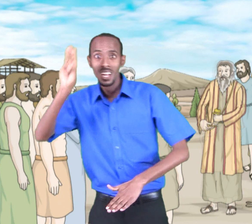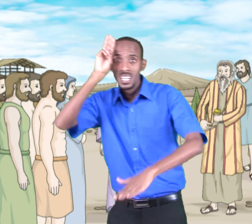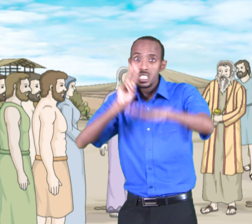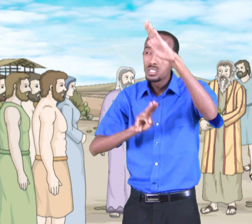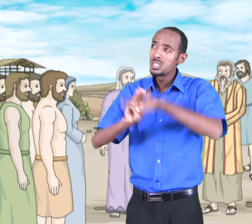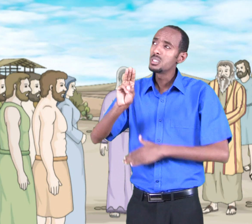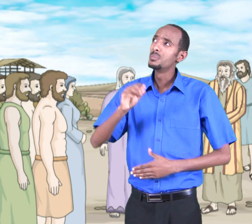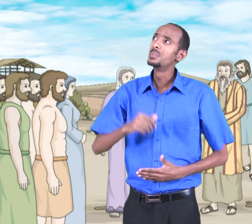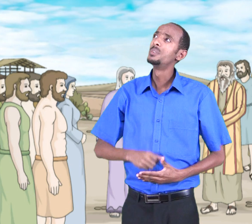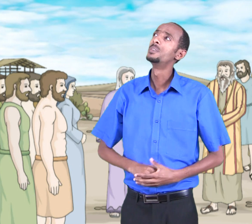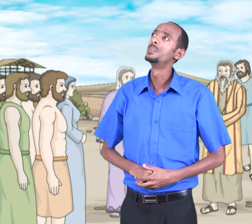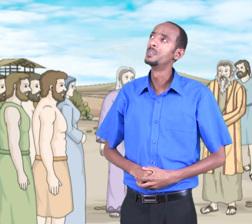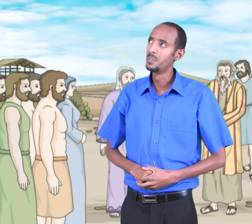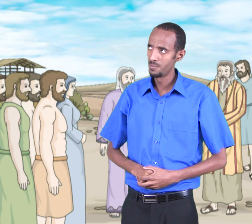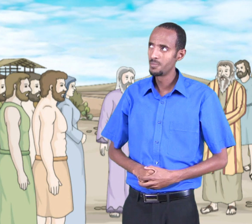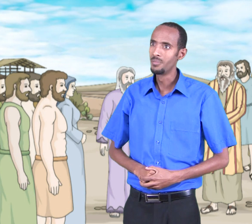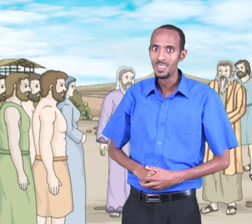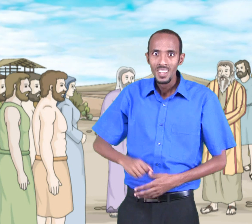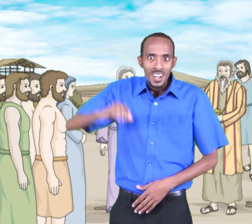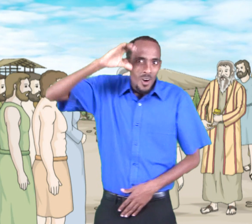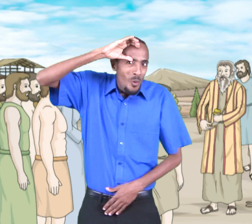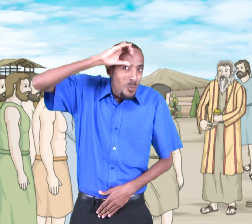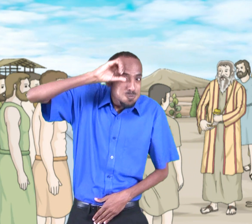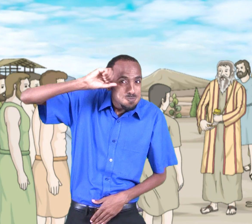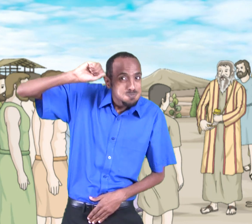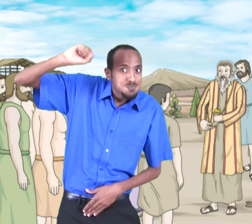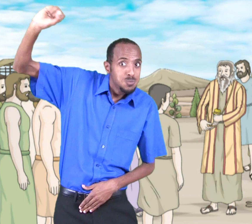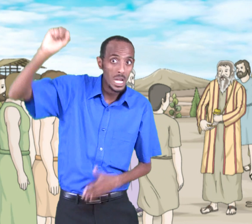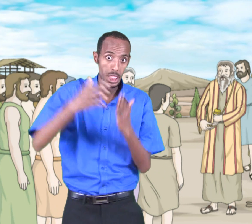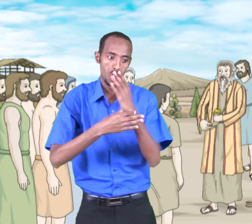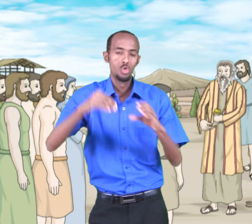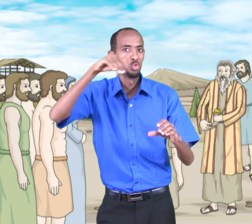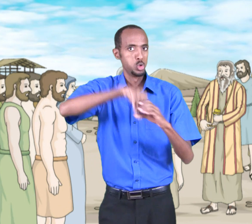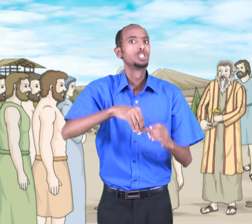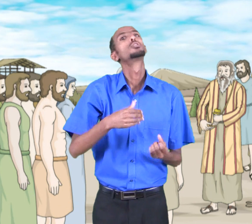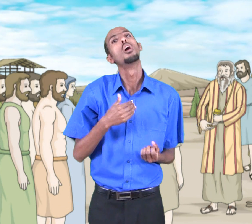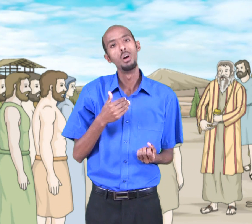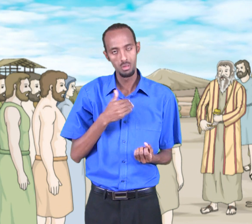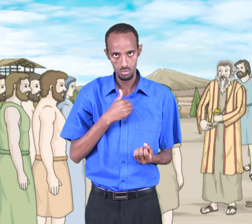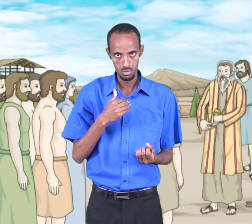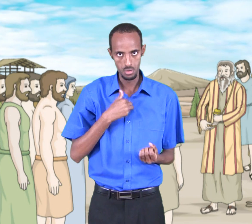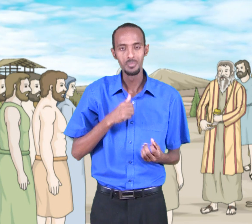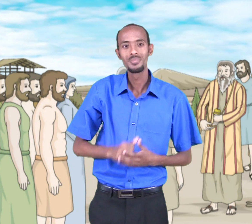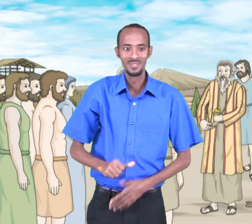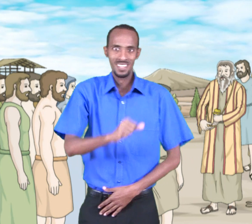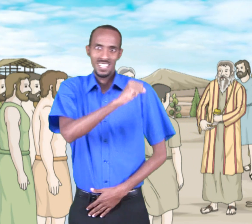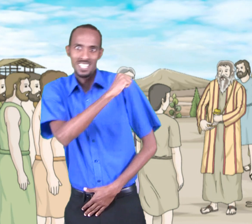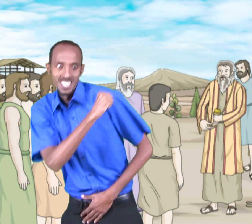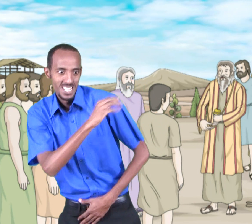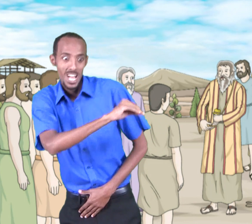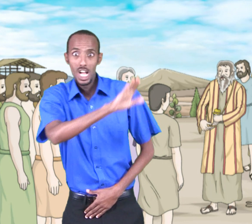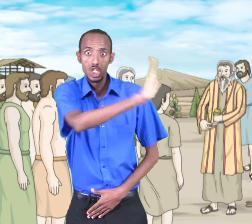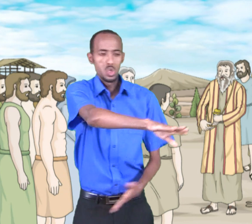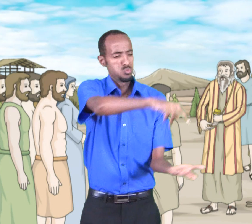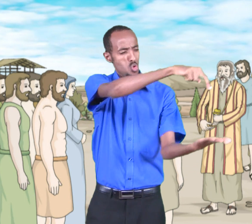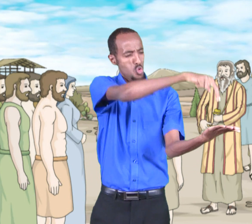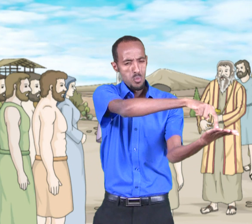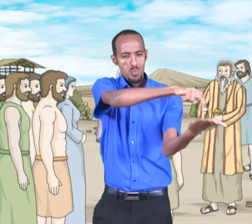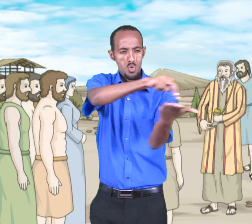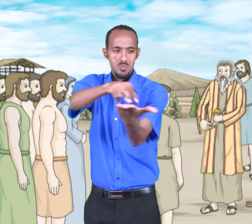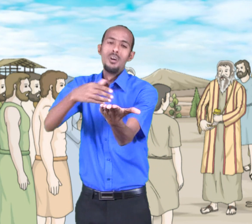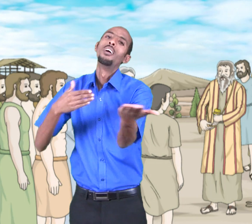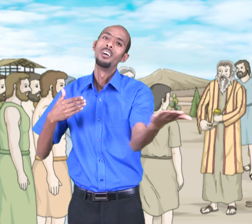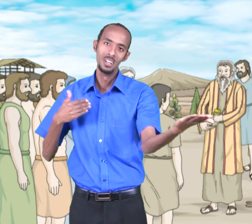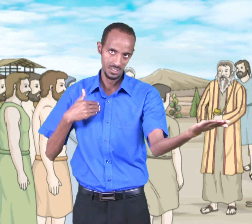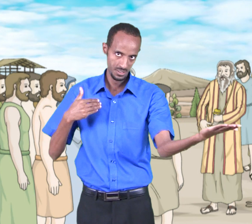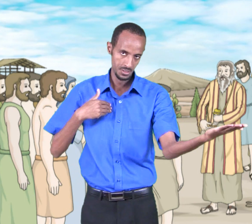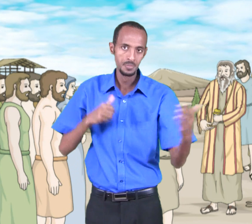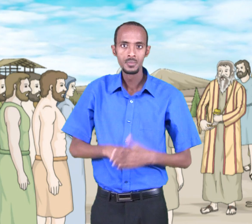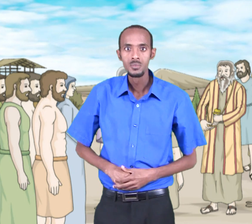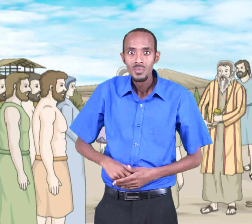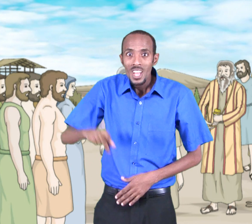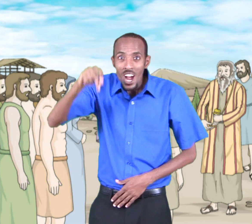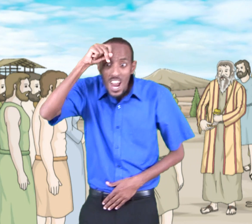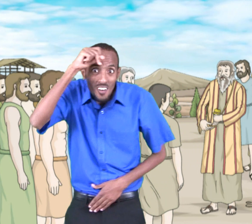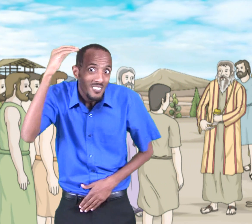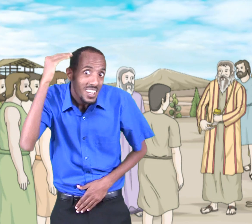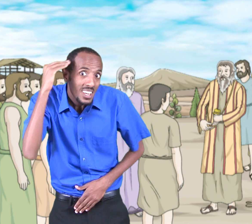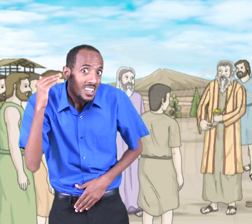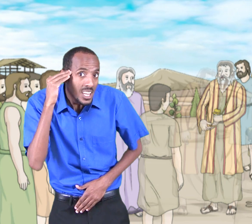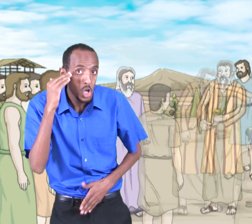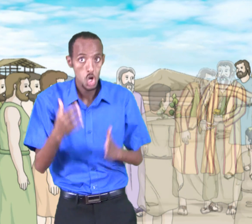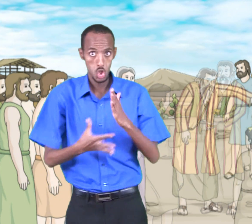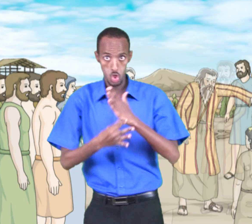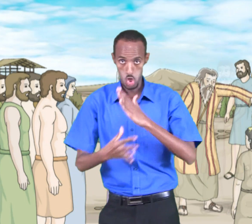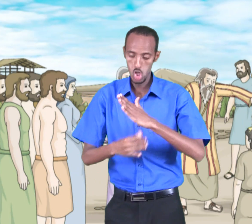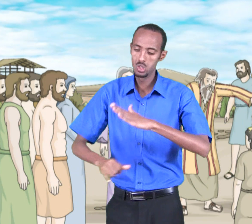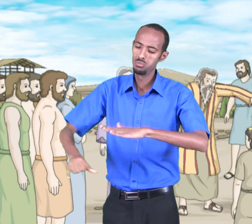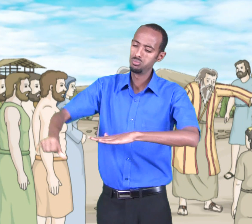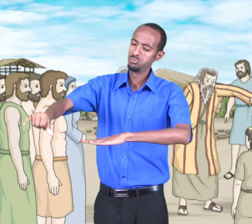And the LORD said, “Rise and anoint him, for he is the one.”